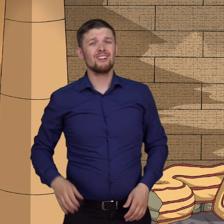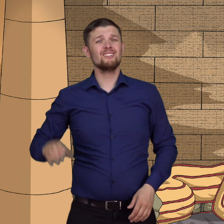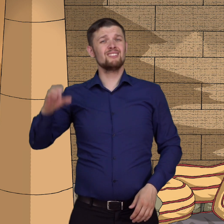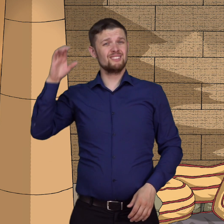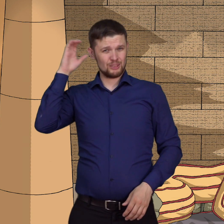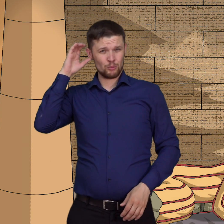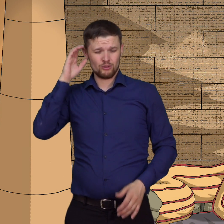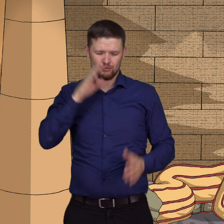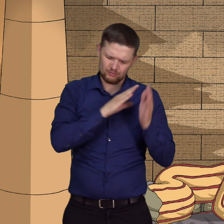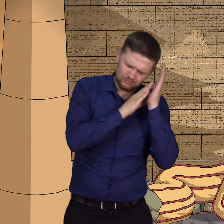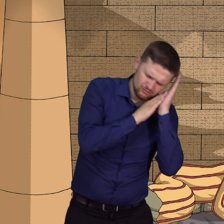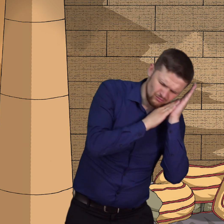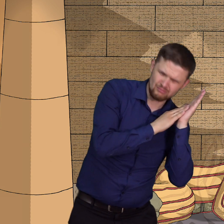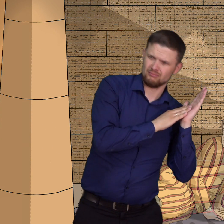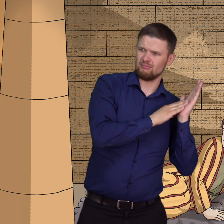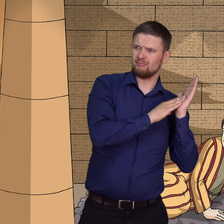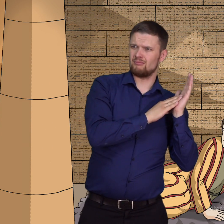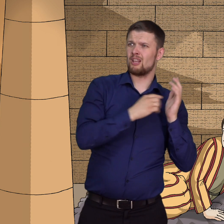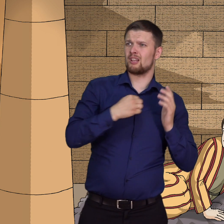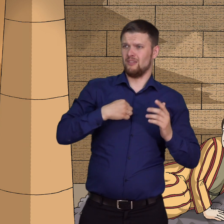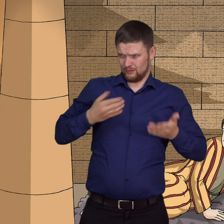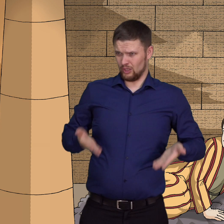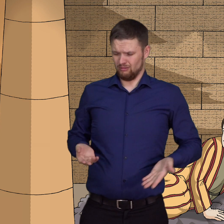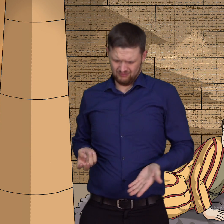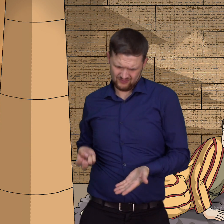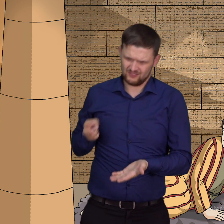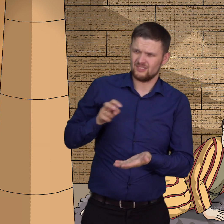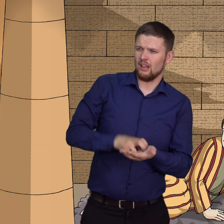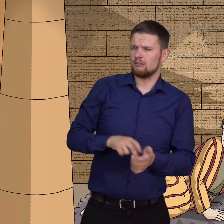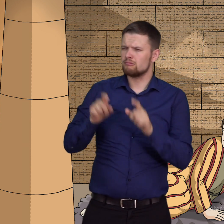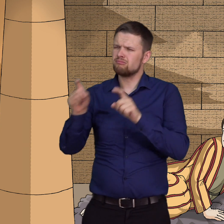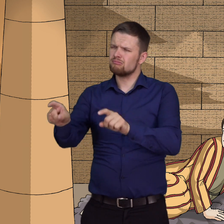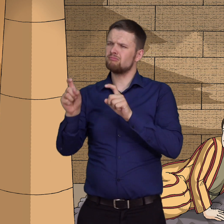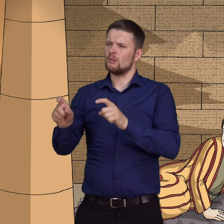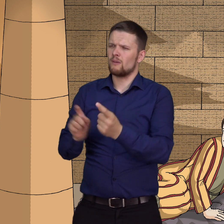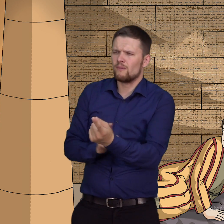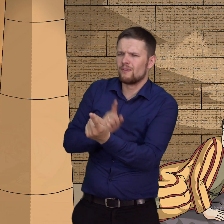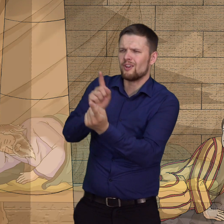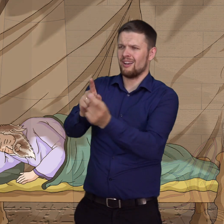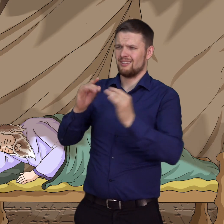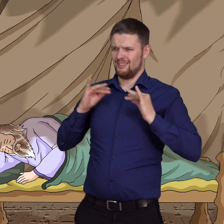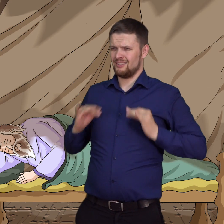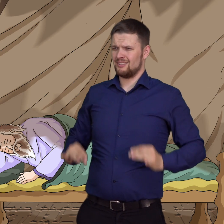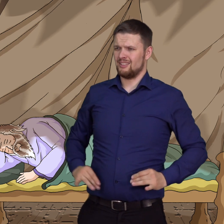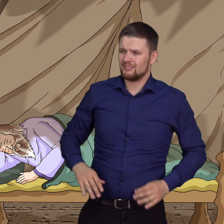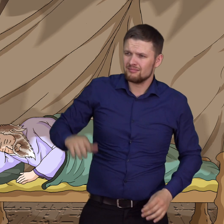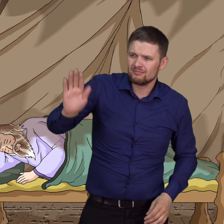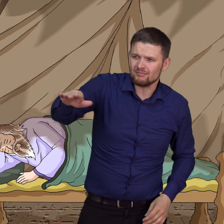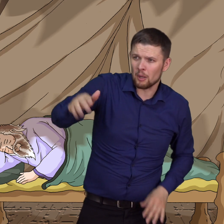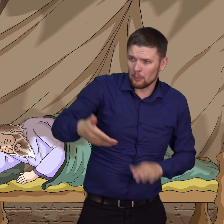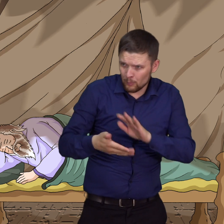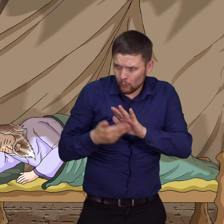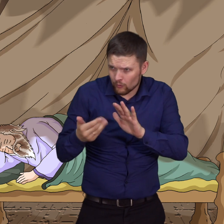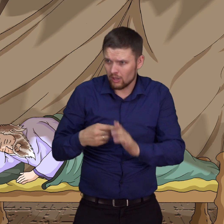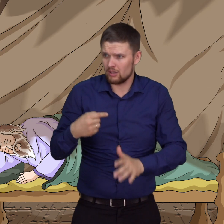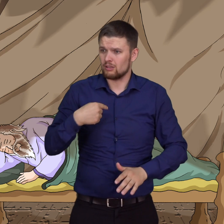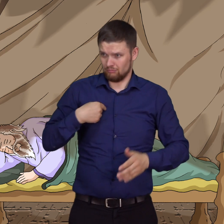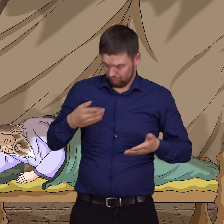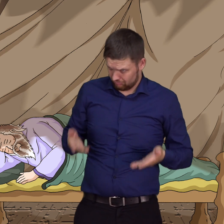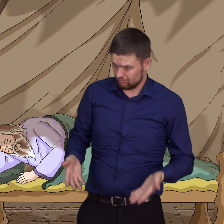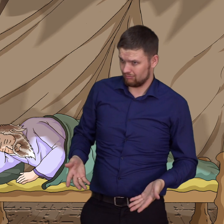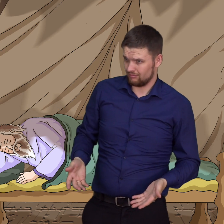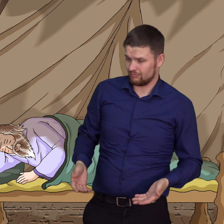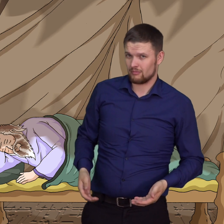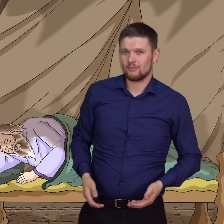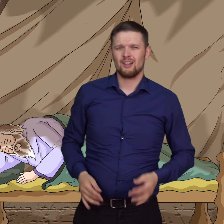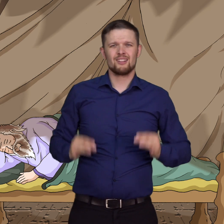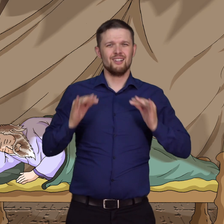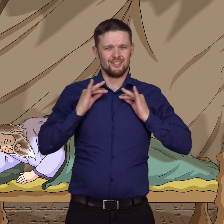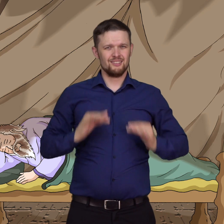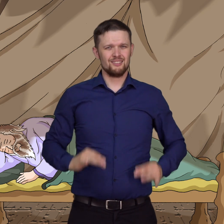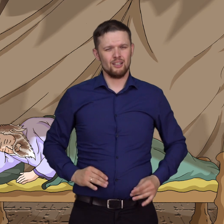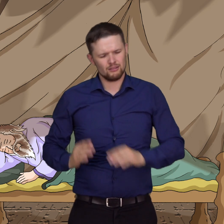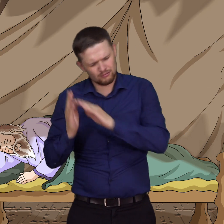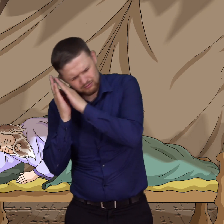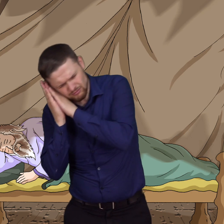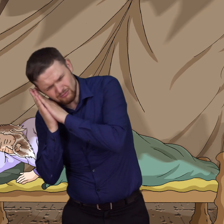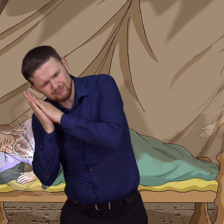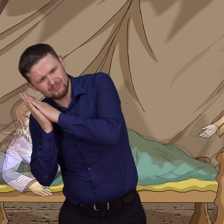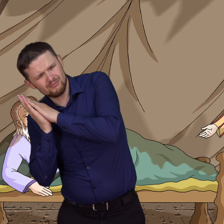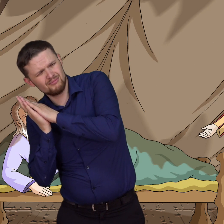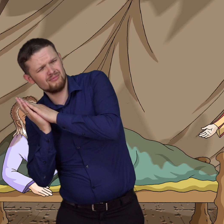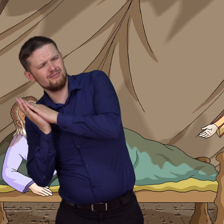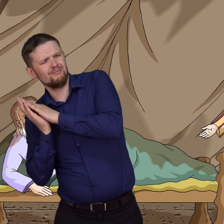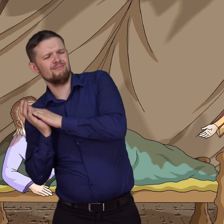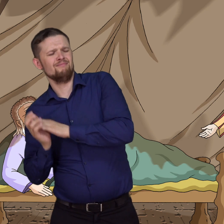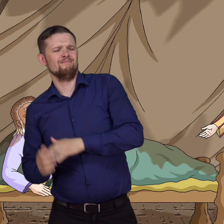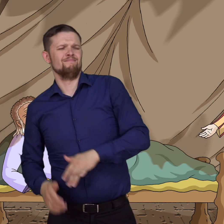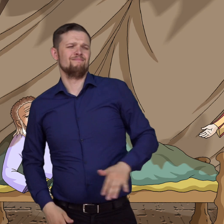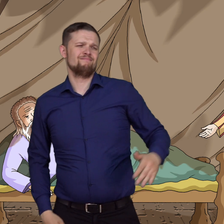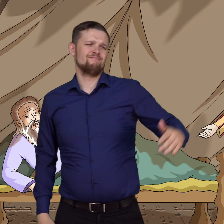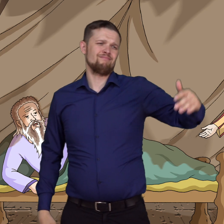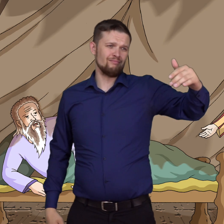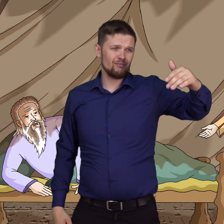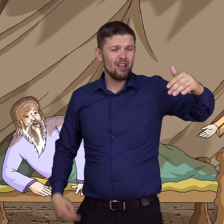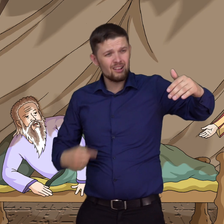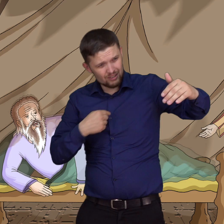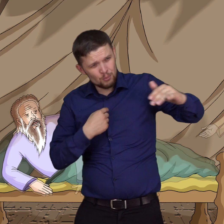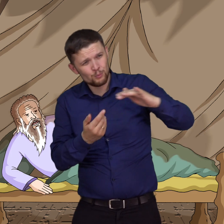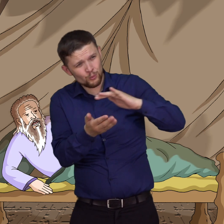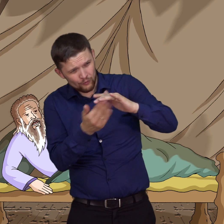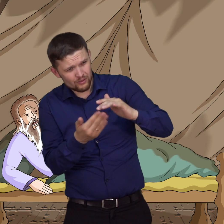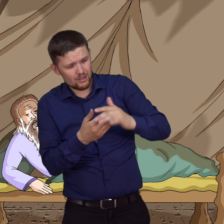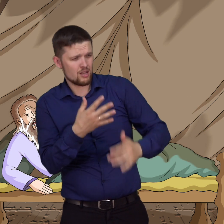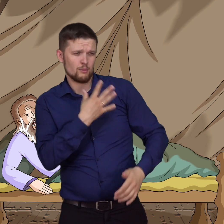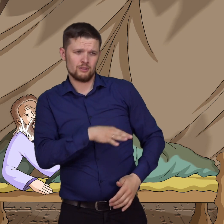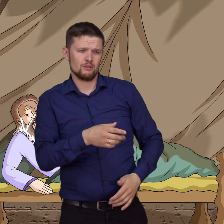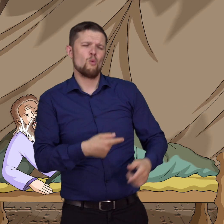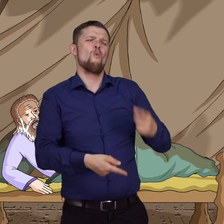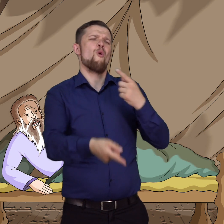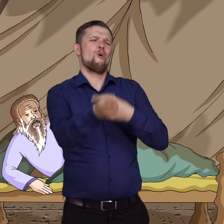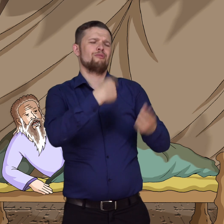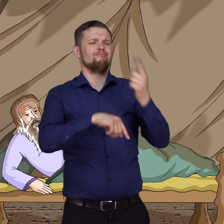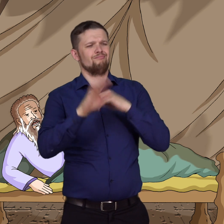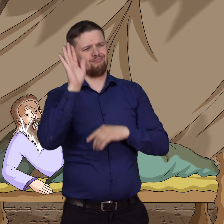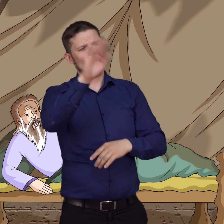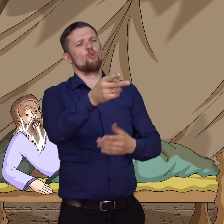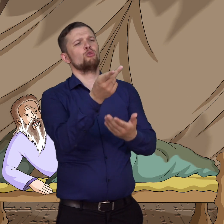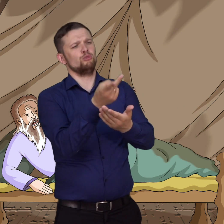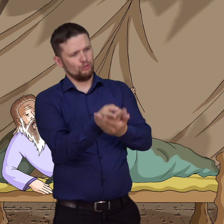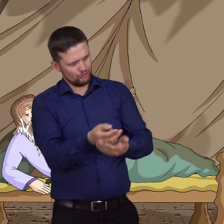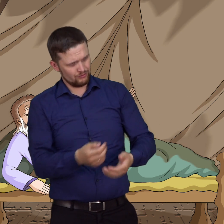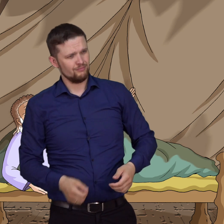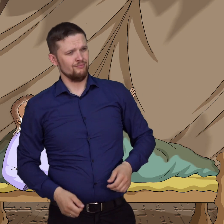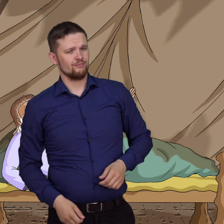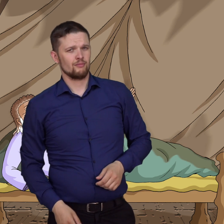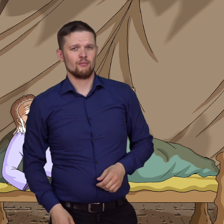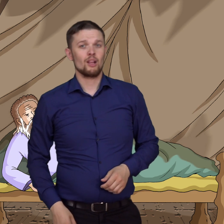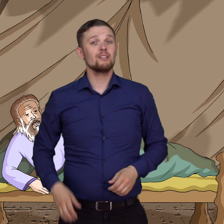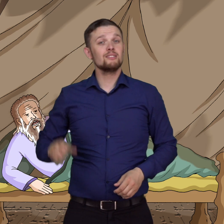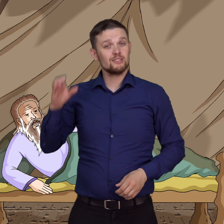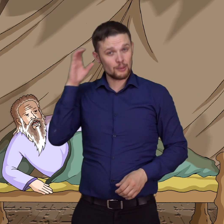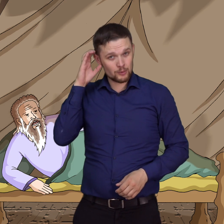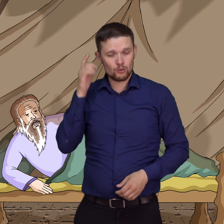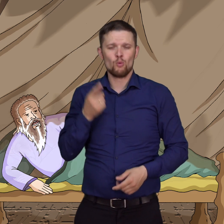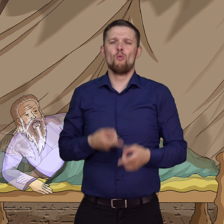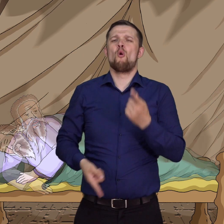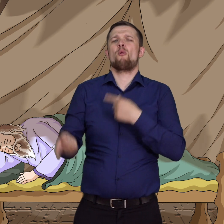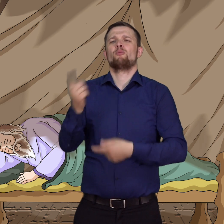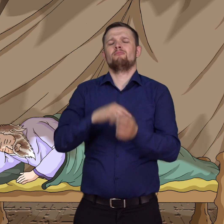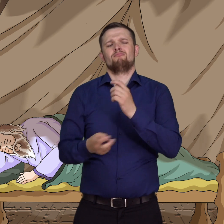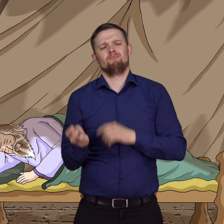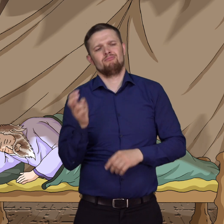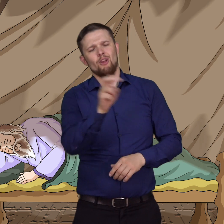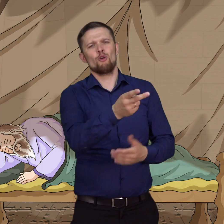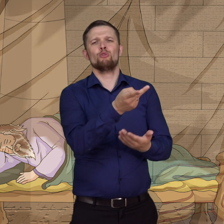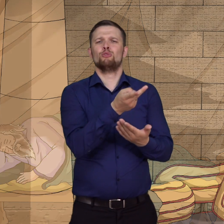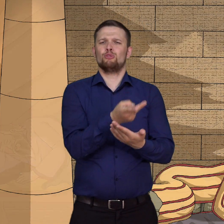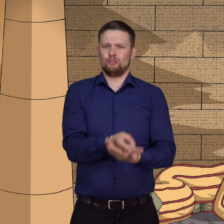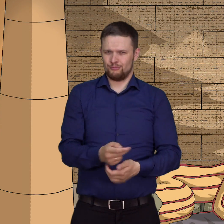Then the LORD called to Samuel, and he answered, “Here I am.” He ran to Eli and said, “Here I am, for you have called me.” “I did not call,” Eli replied. “Go back and lie down.”